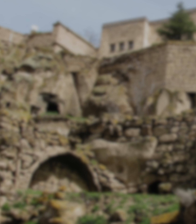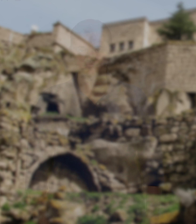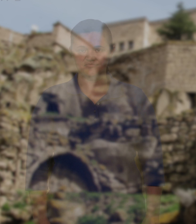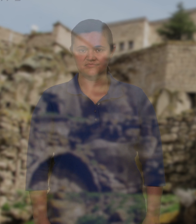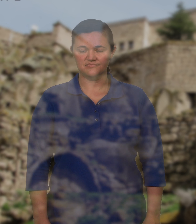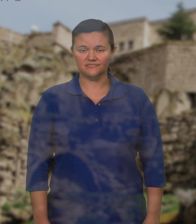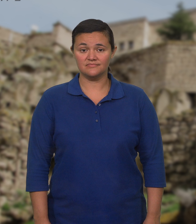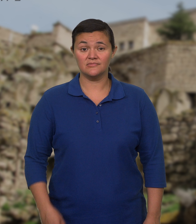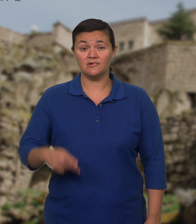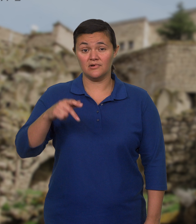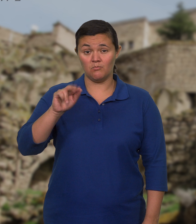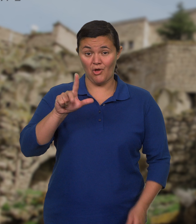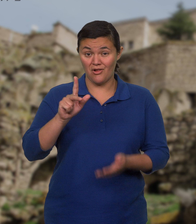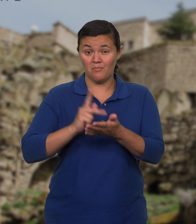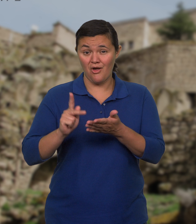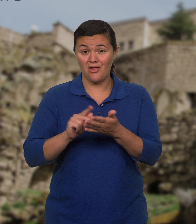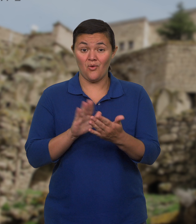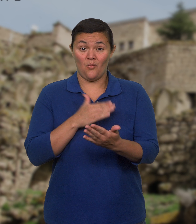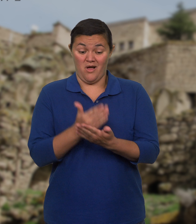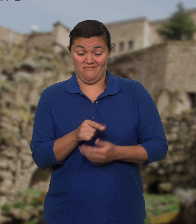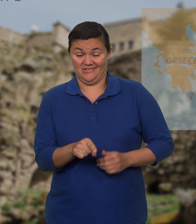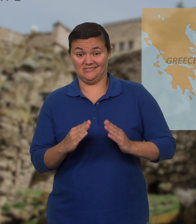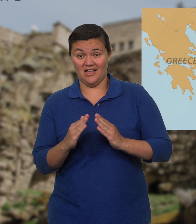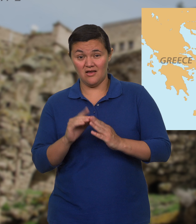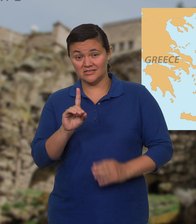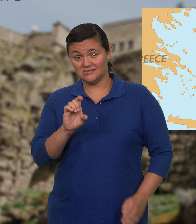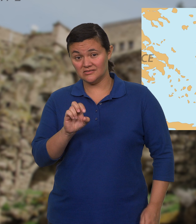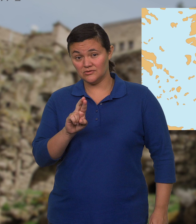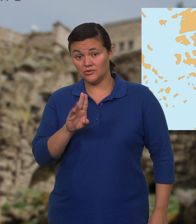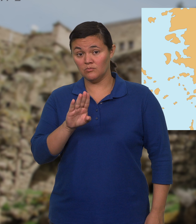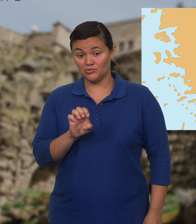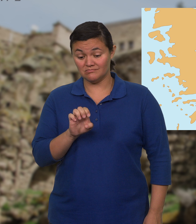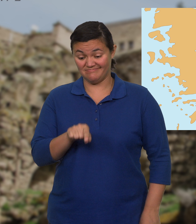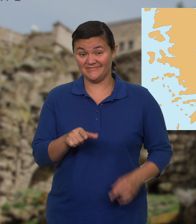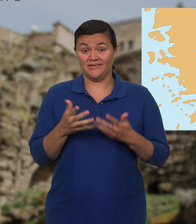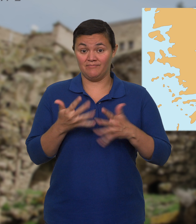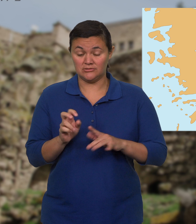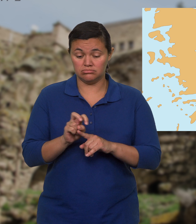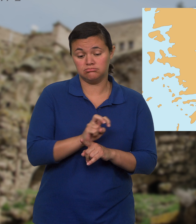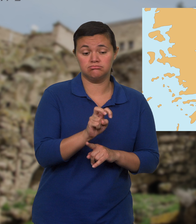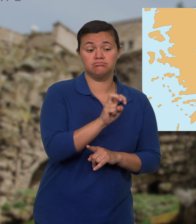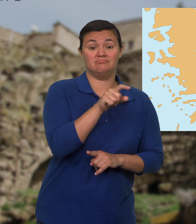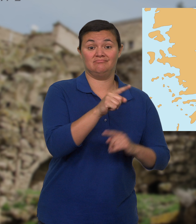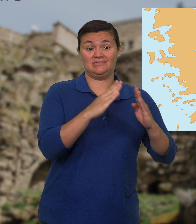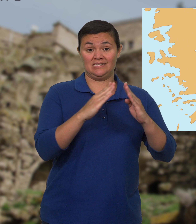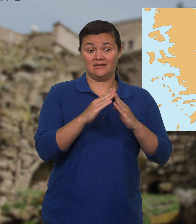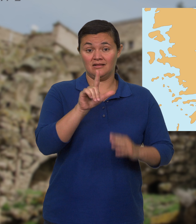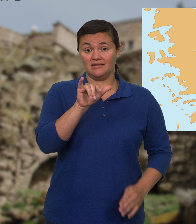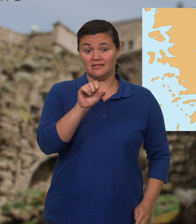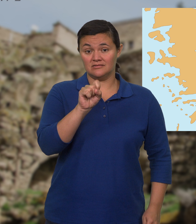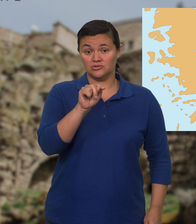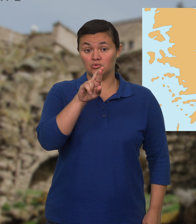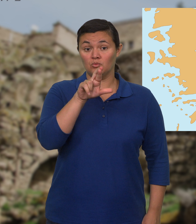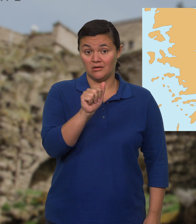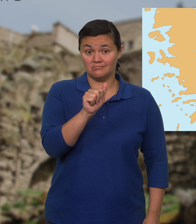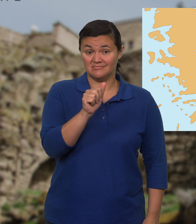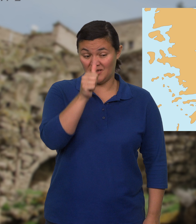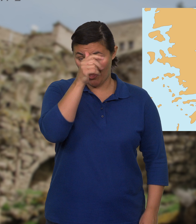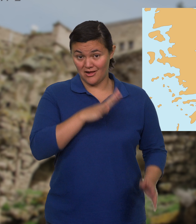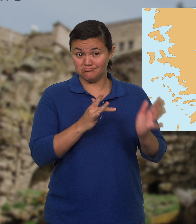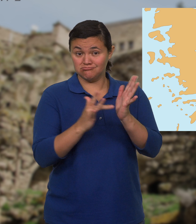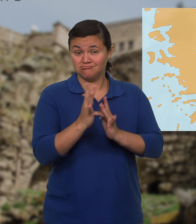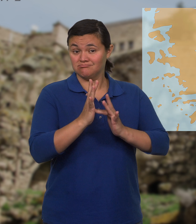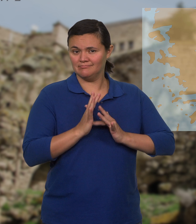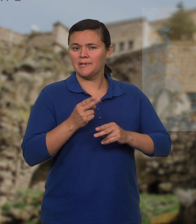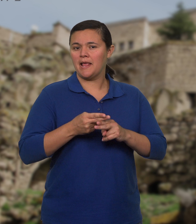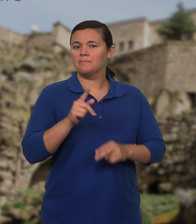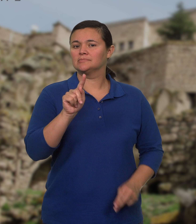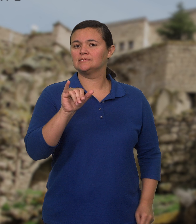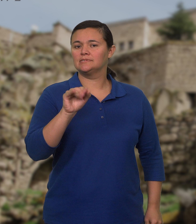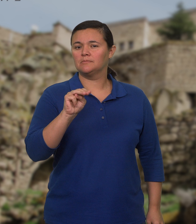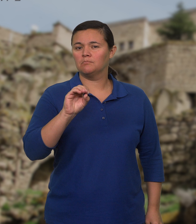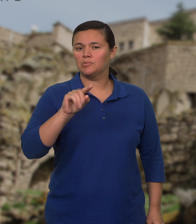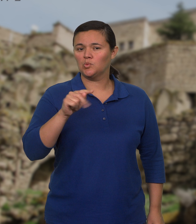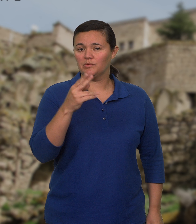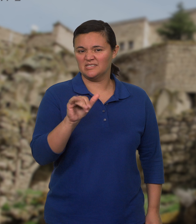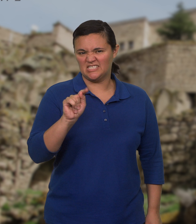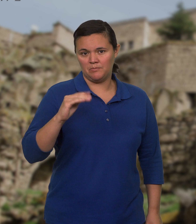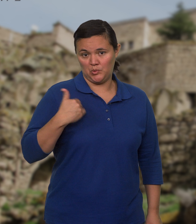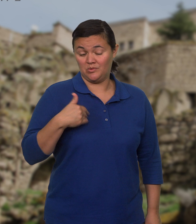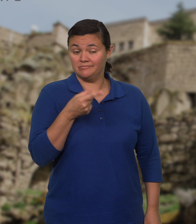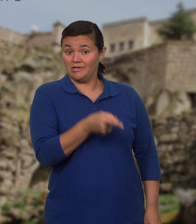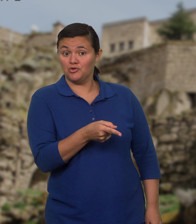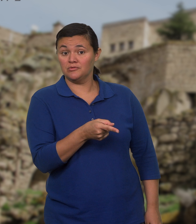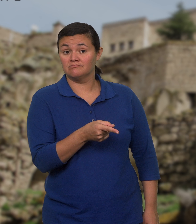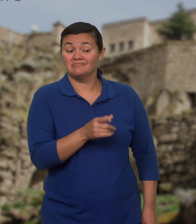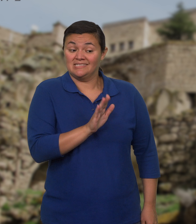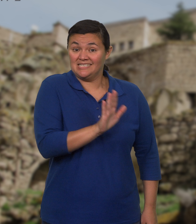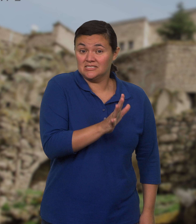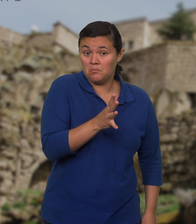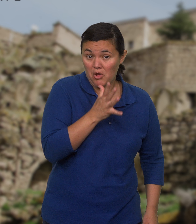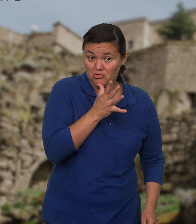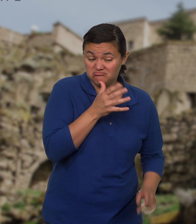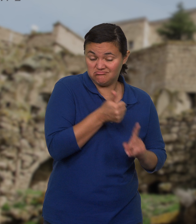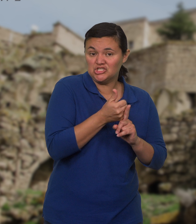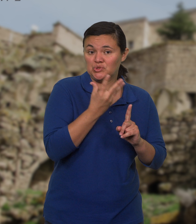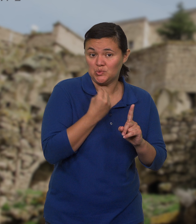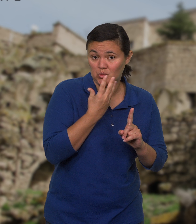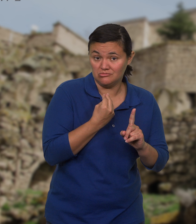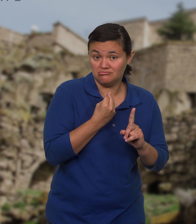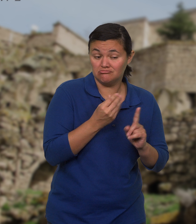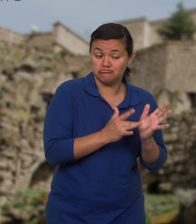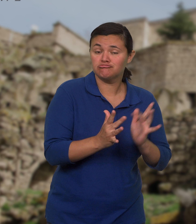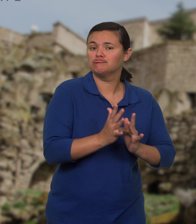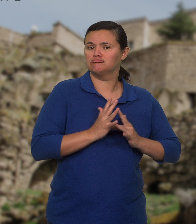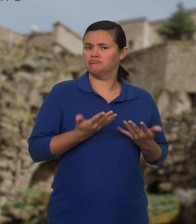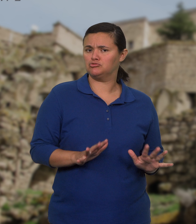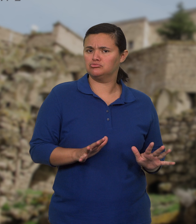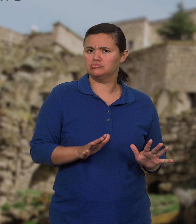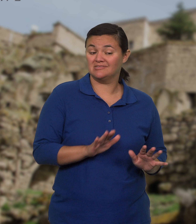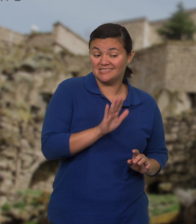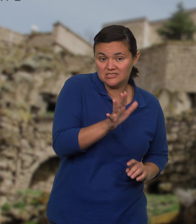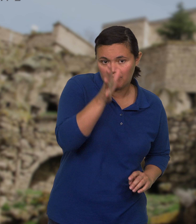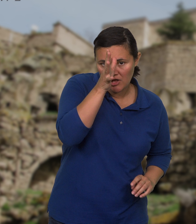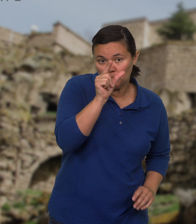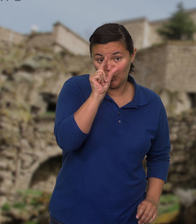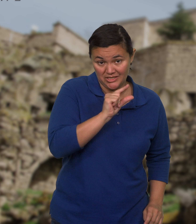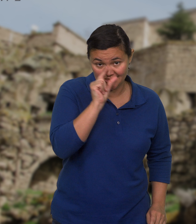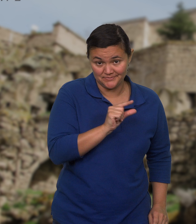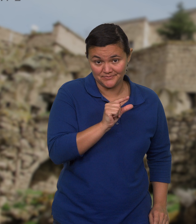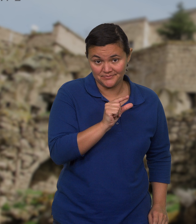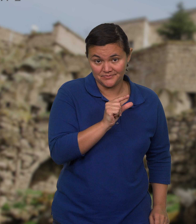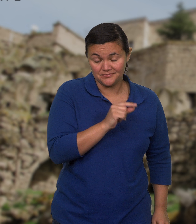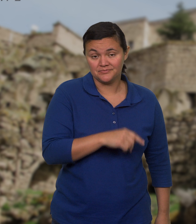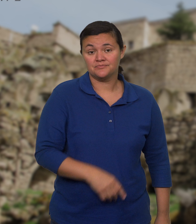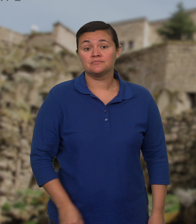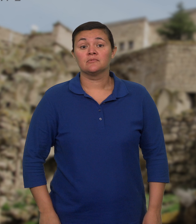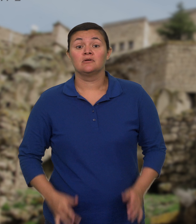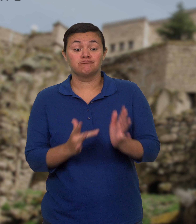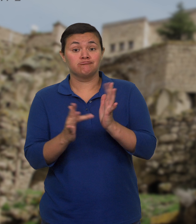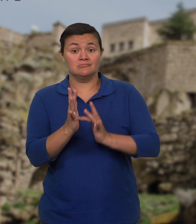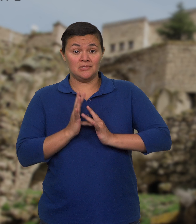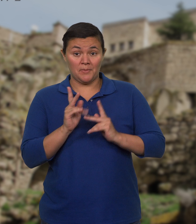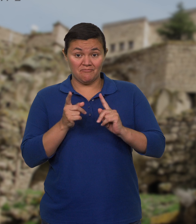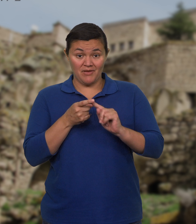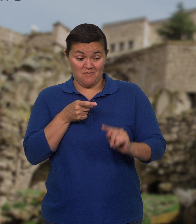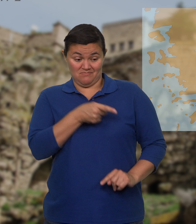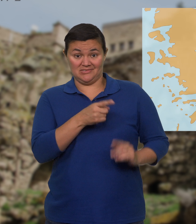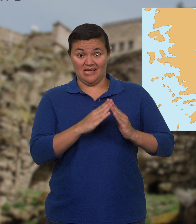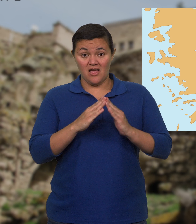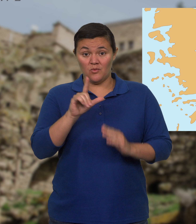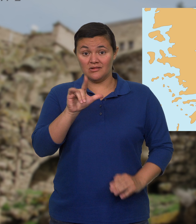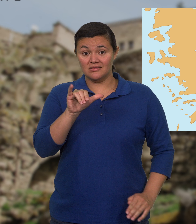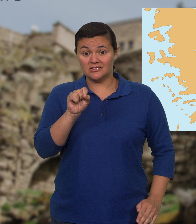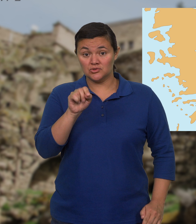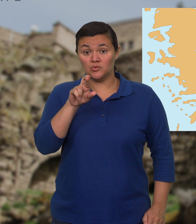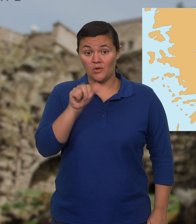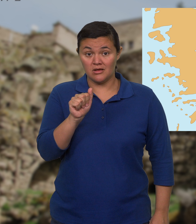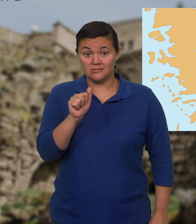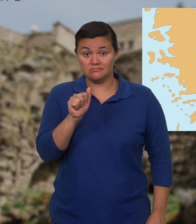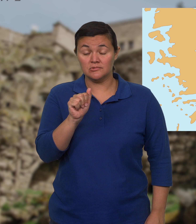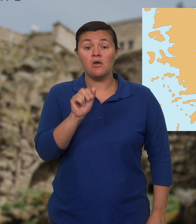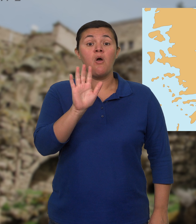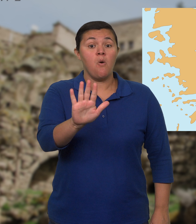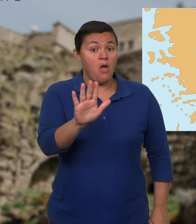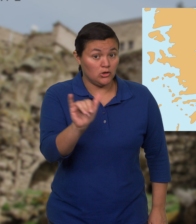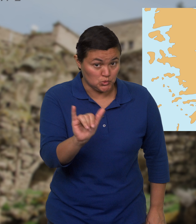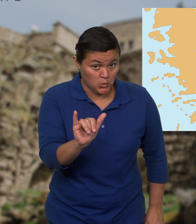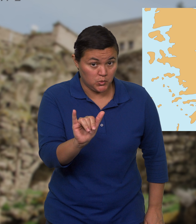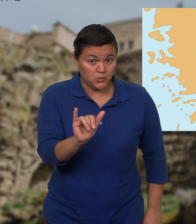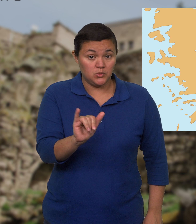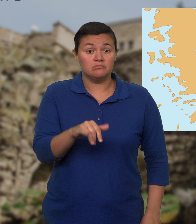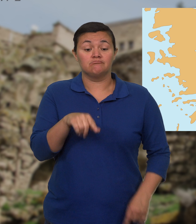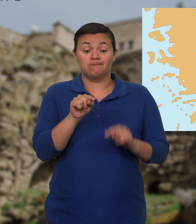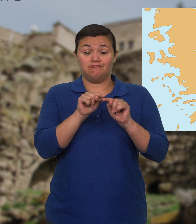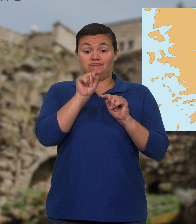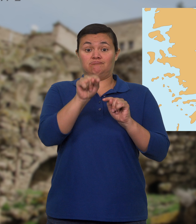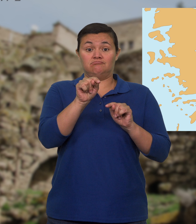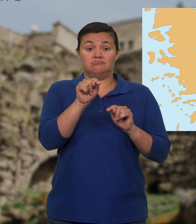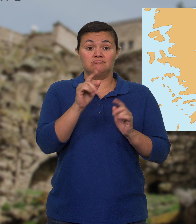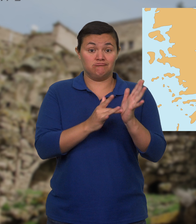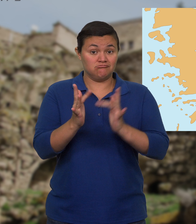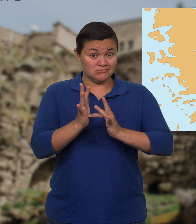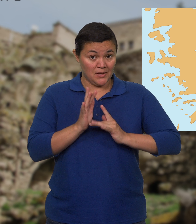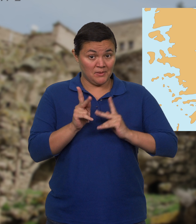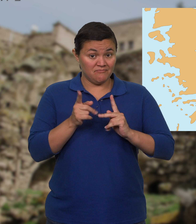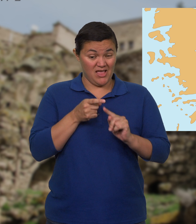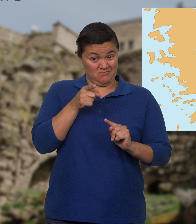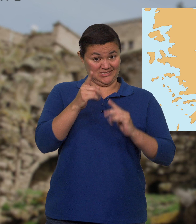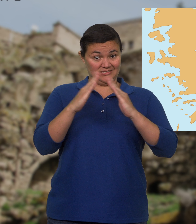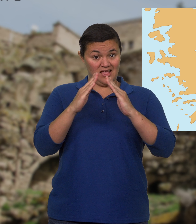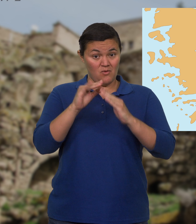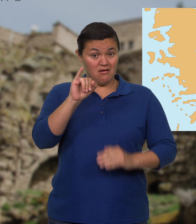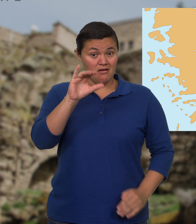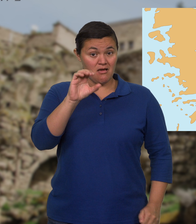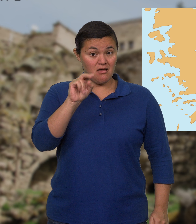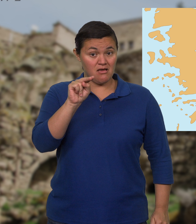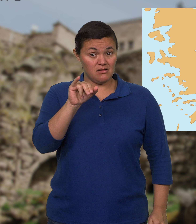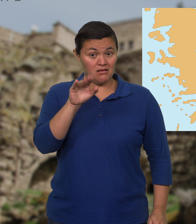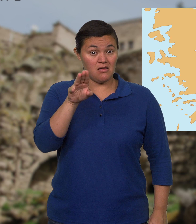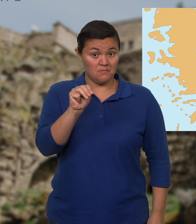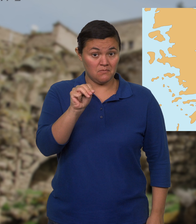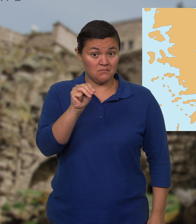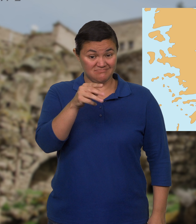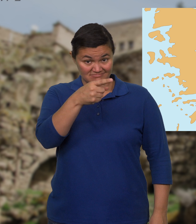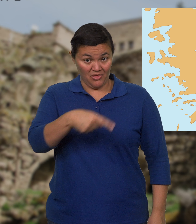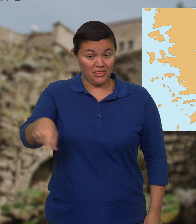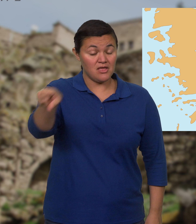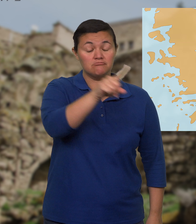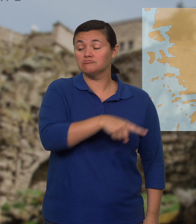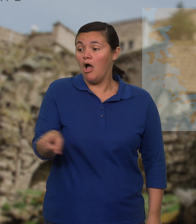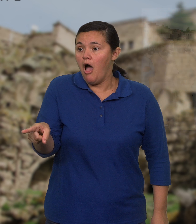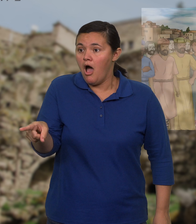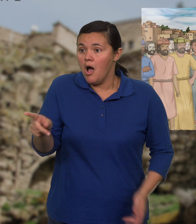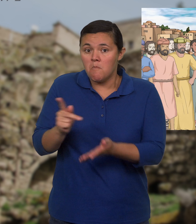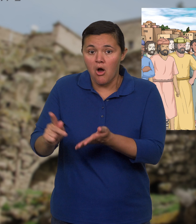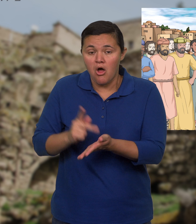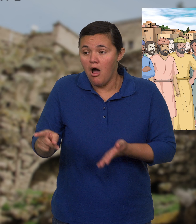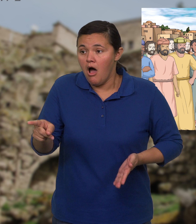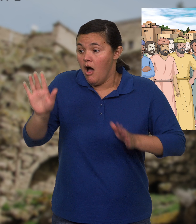Paul came to Derbe and then to Lystra, where he found a disciple named Timothy, the son of a believing Jewish woman and a Greek father.